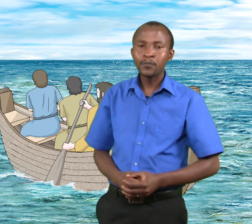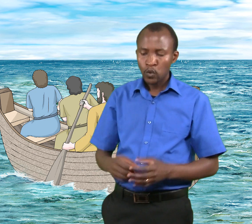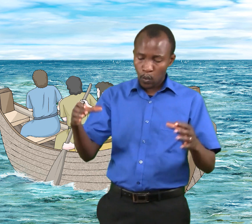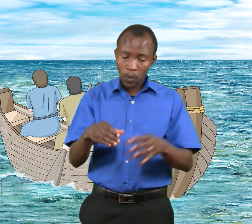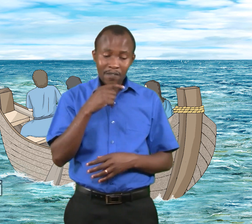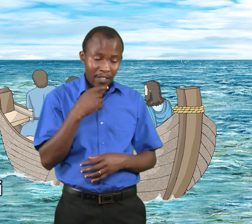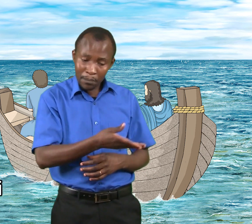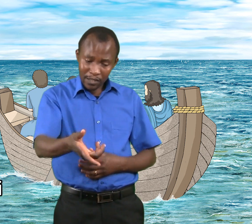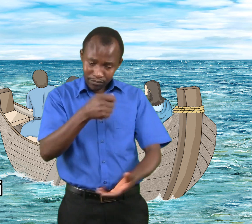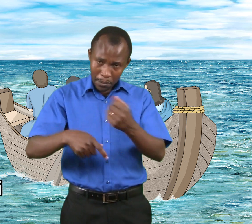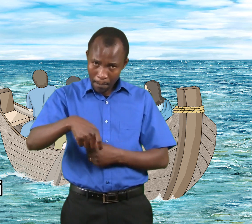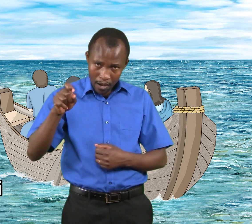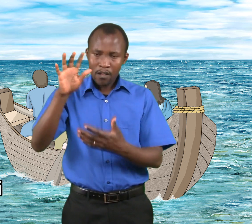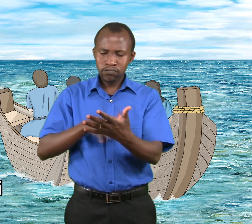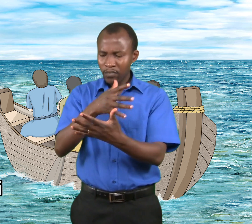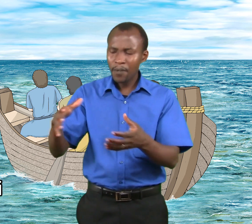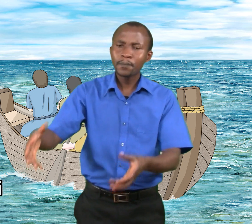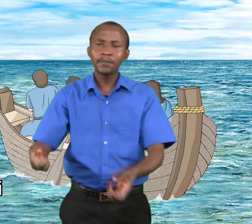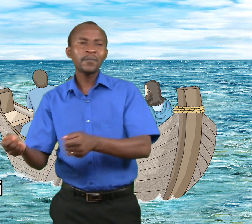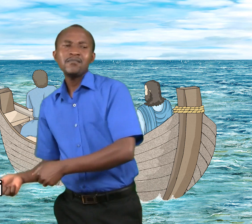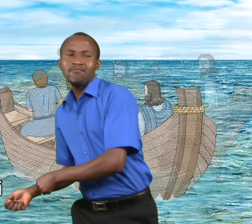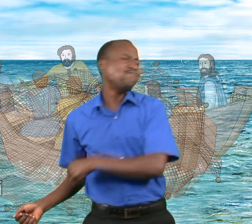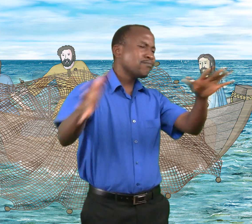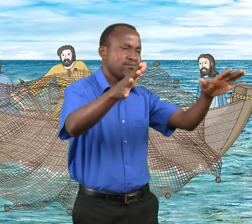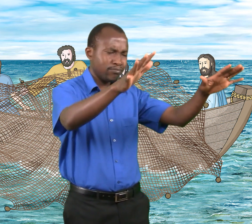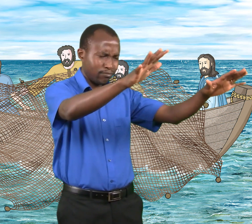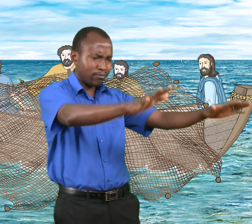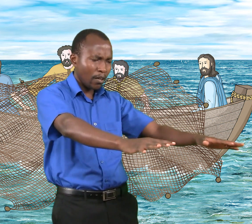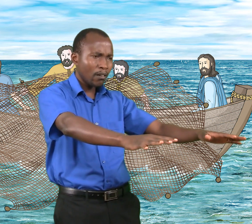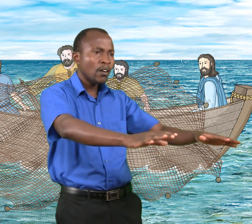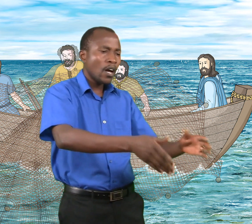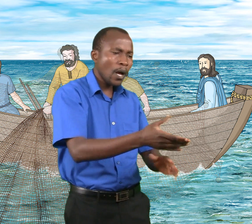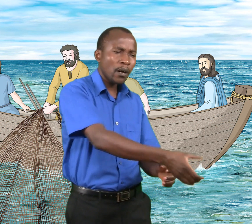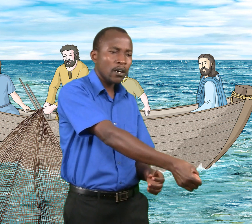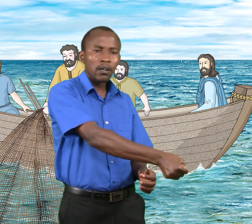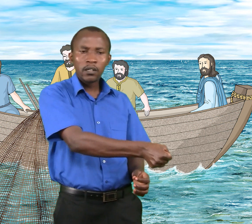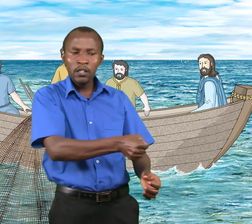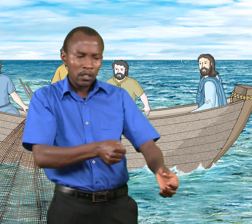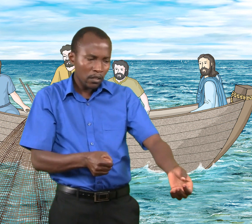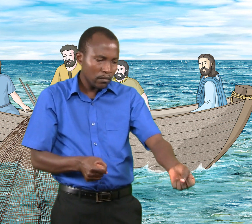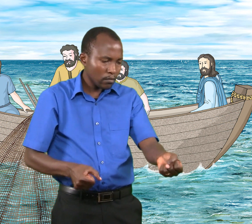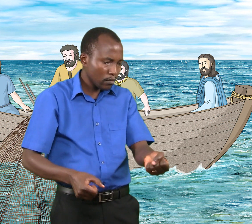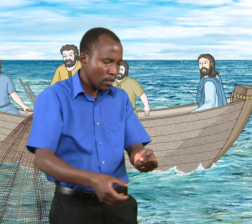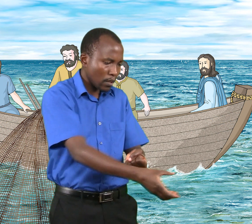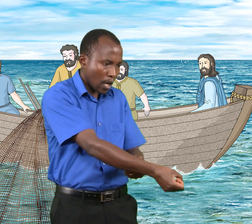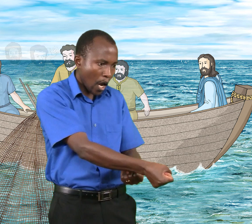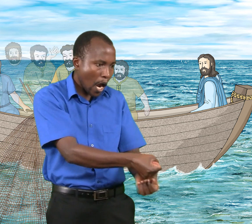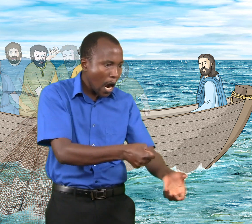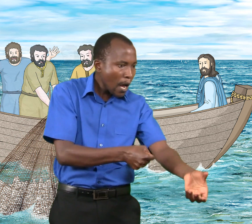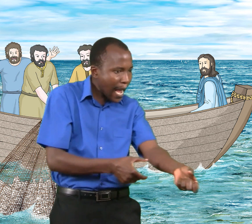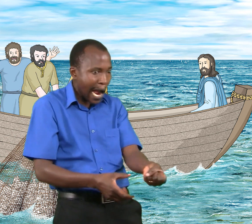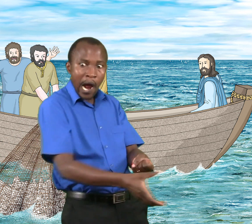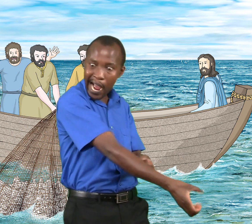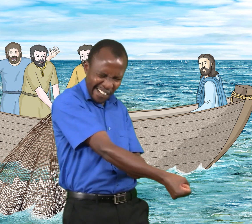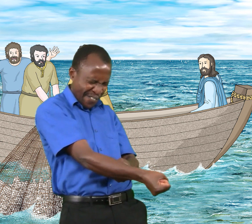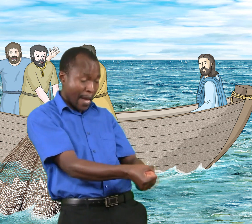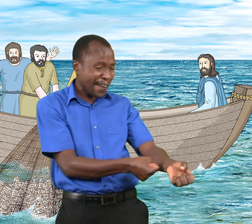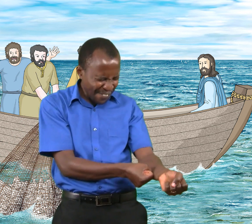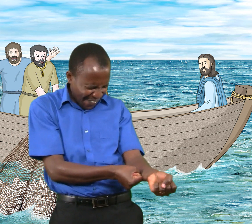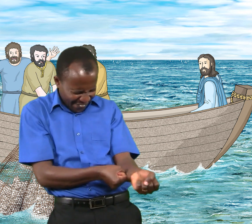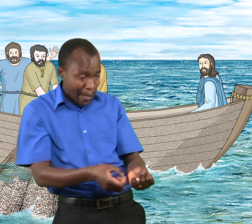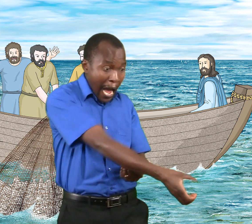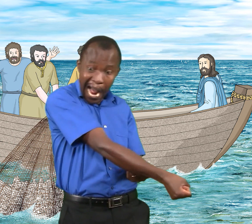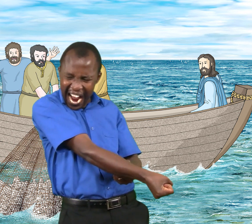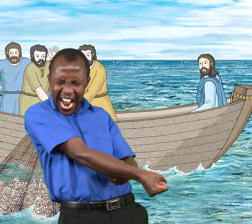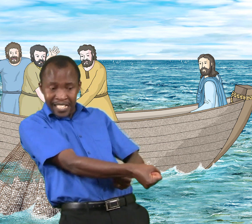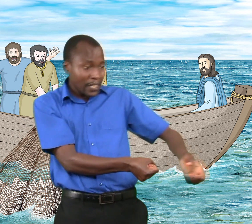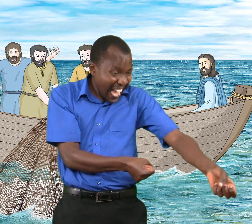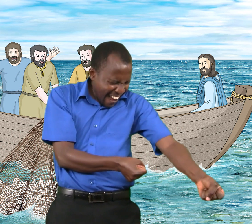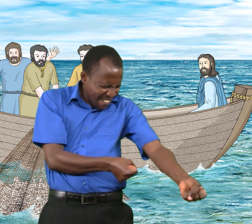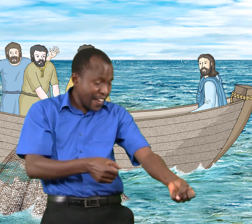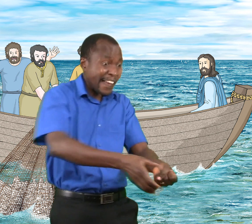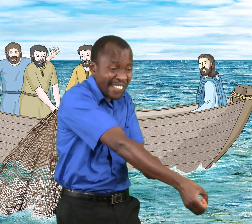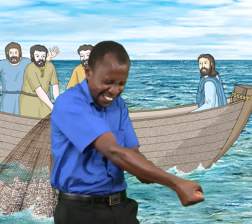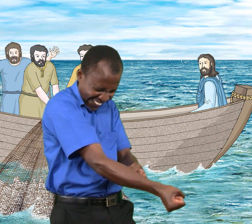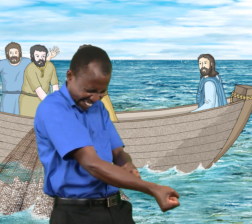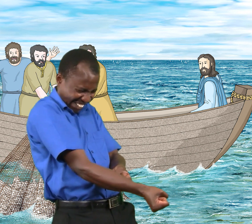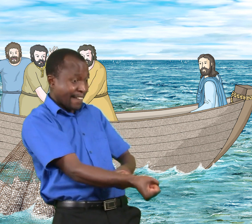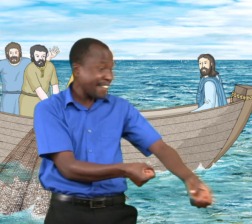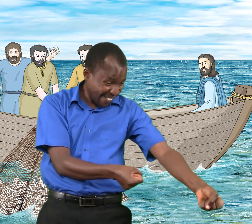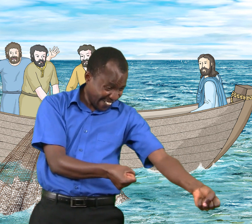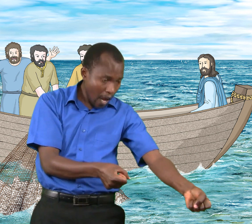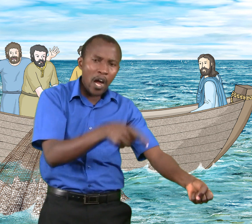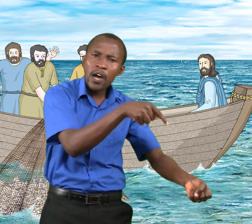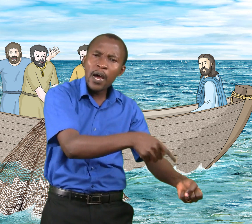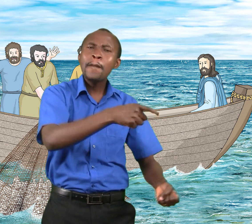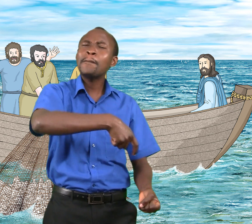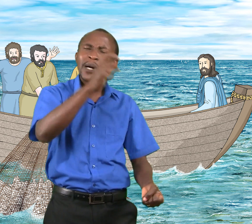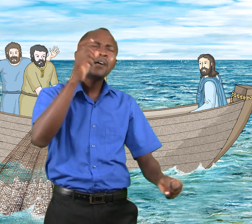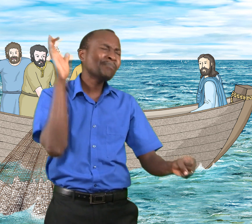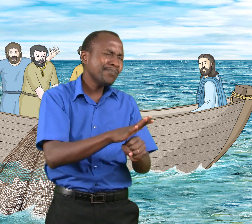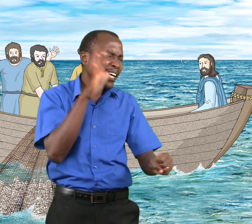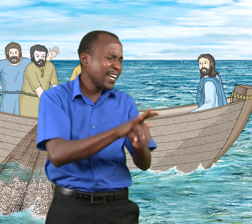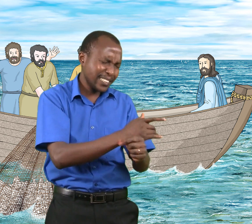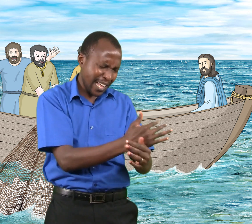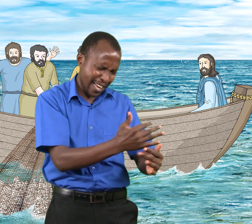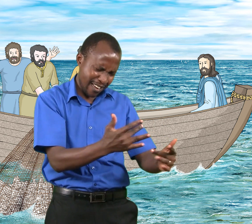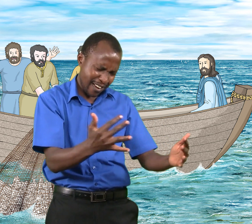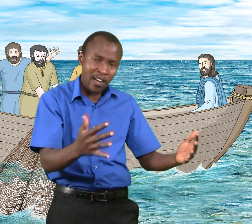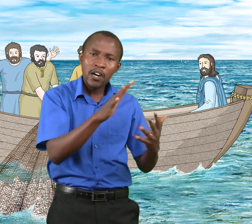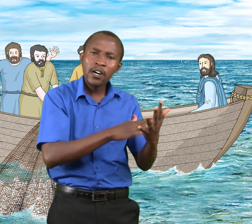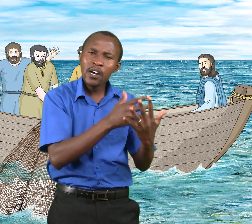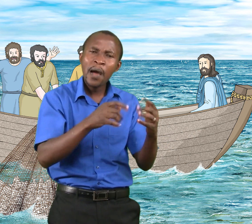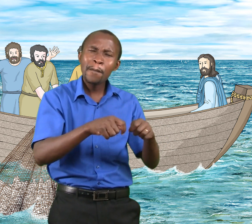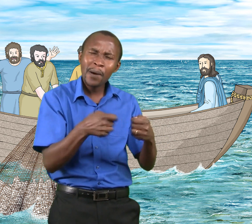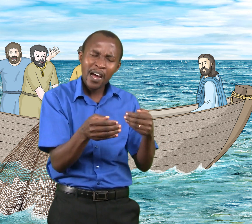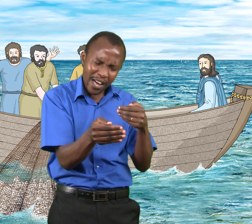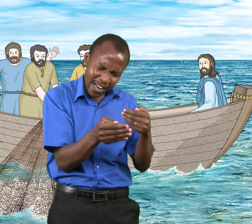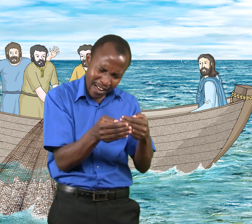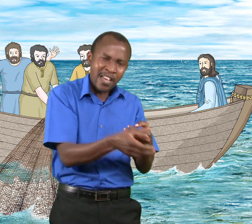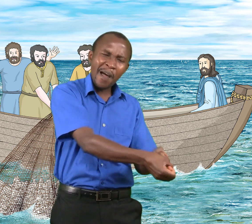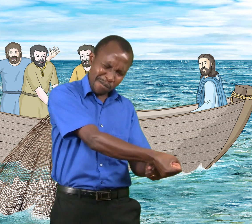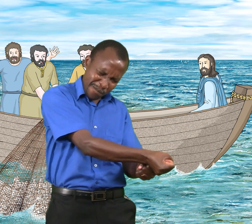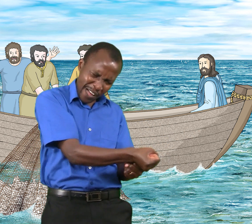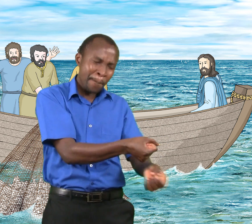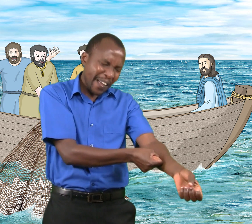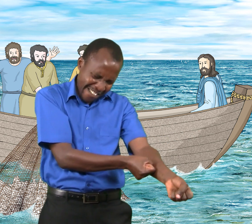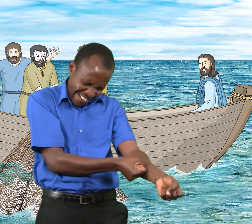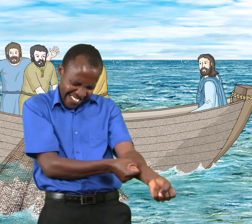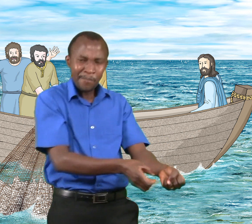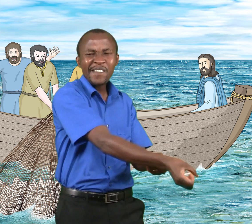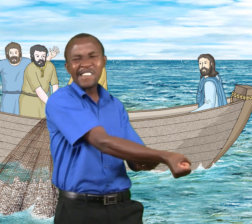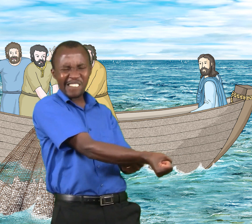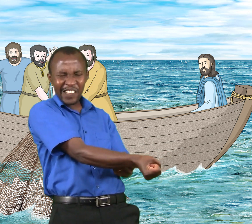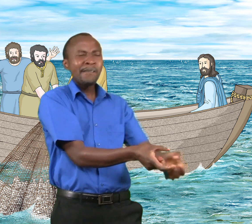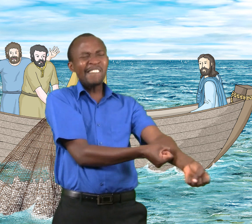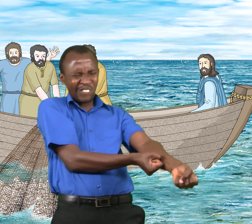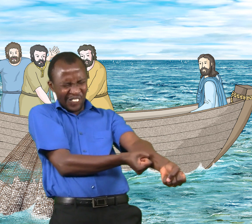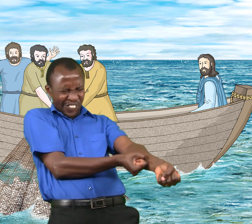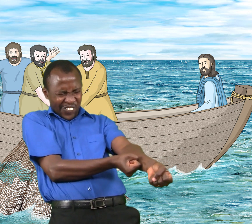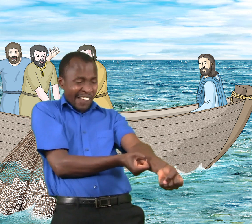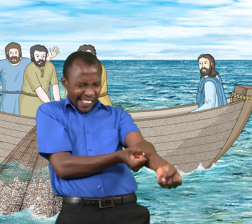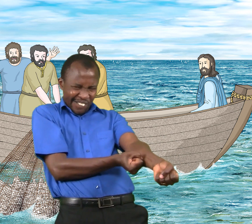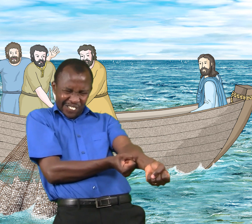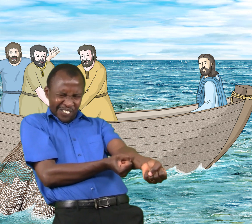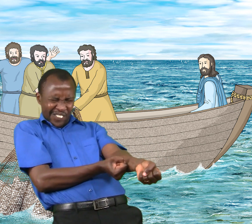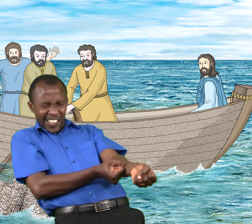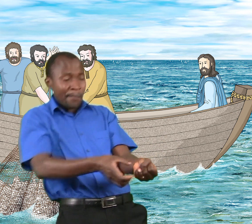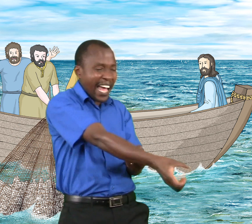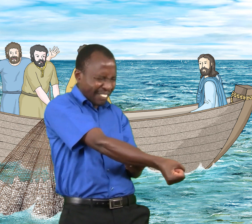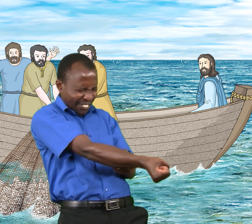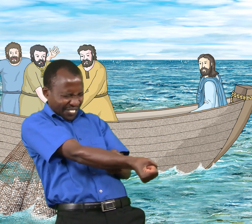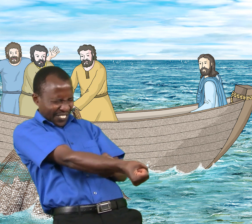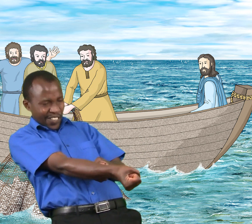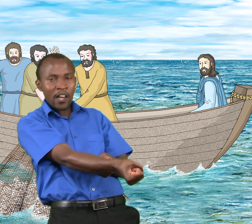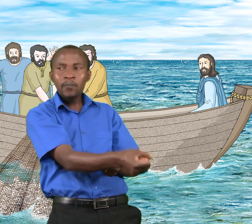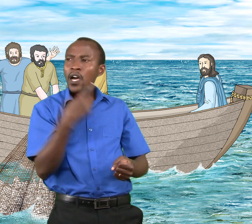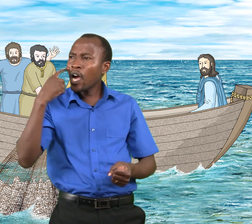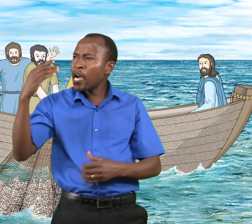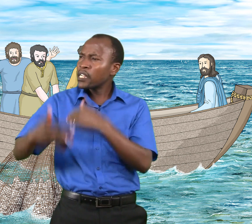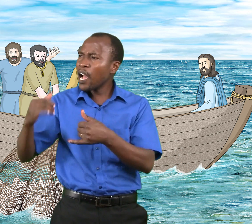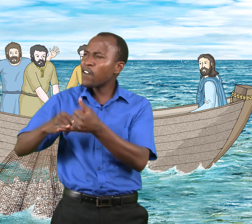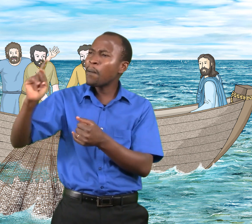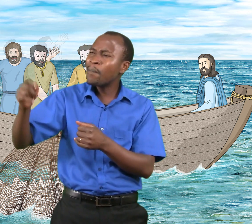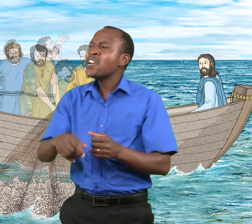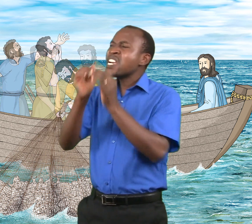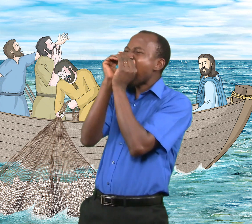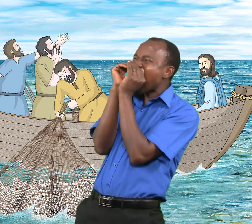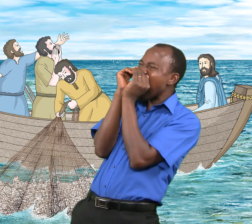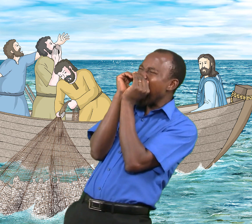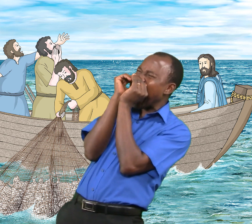When they had done so, they caught such a large number of fish that their nets began to tear.